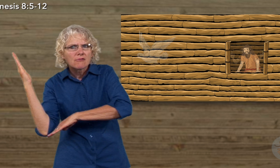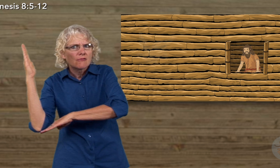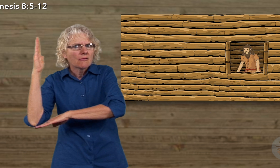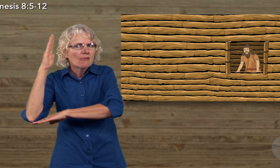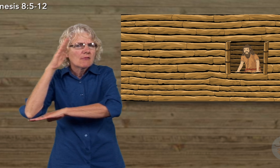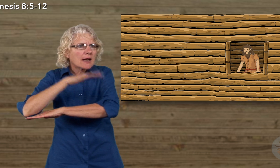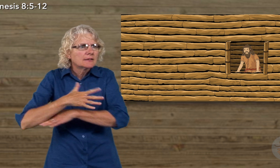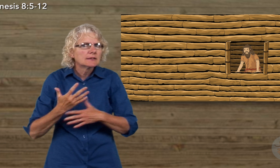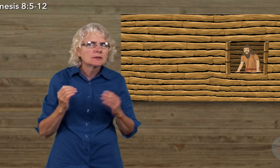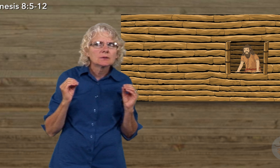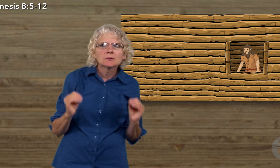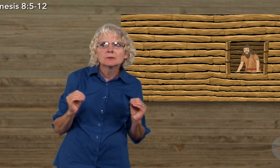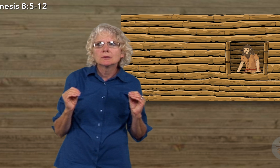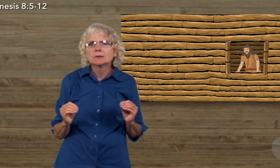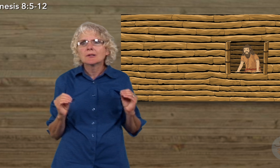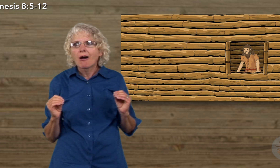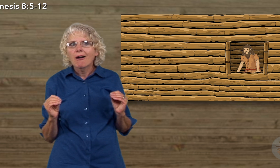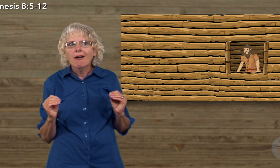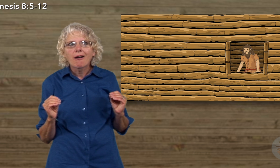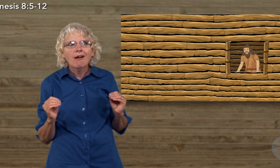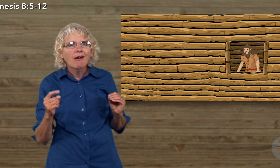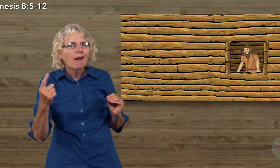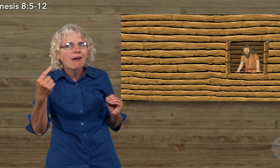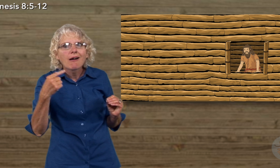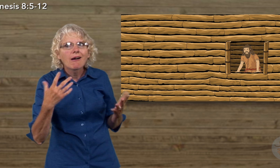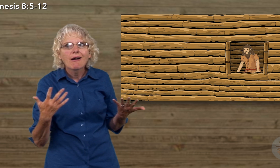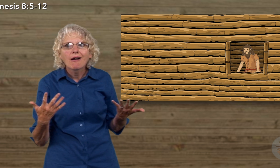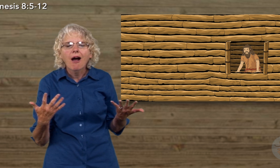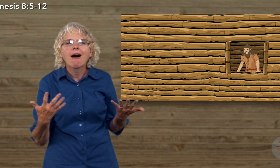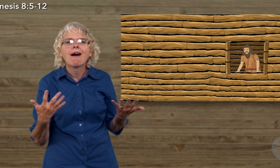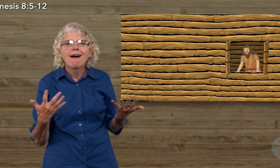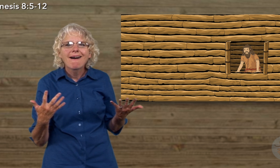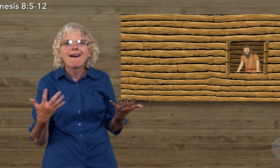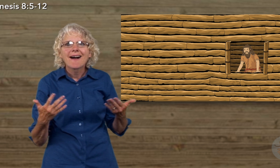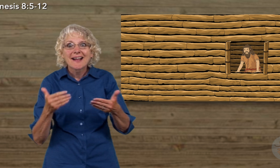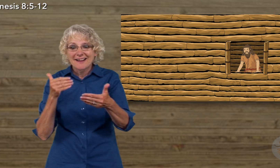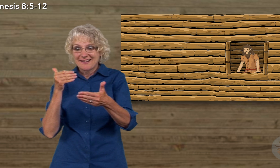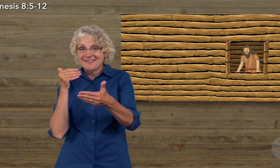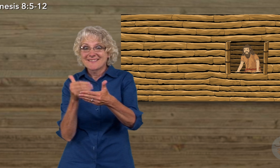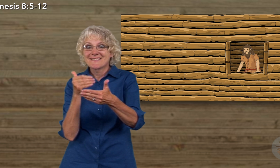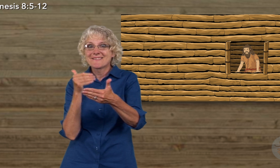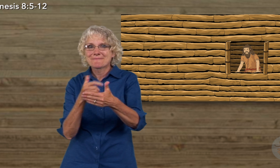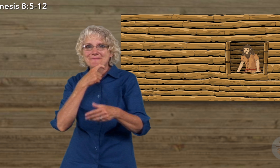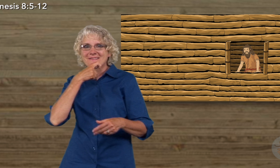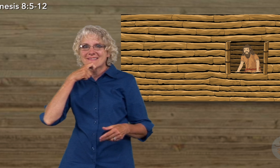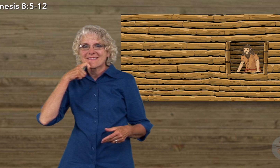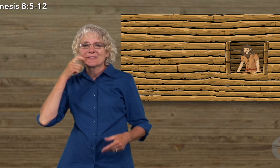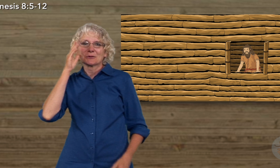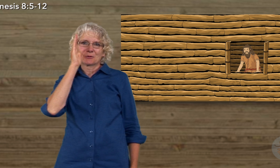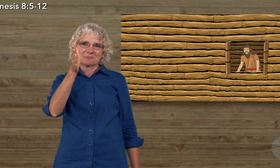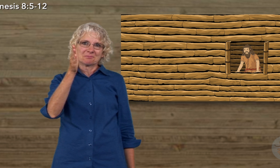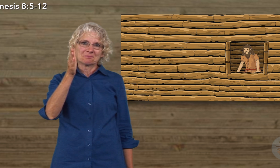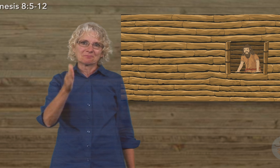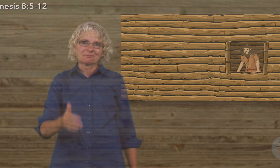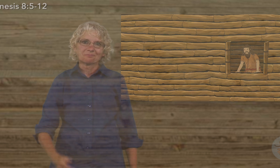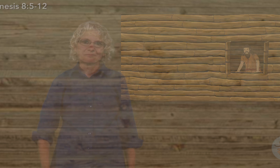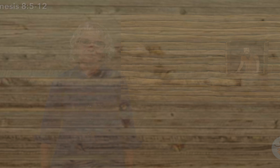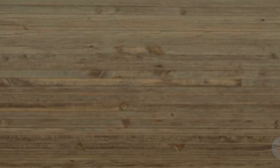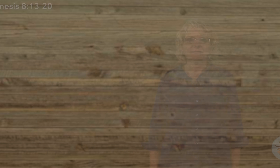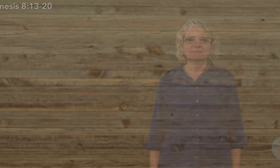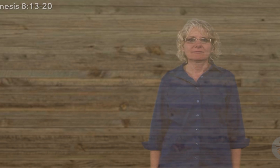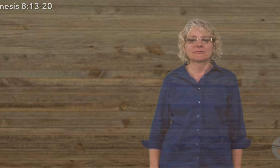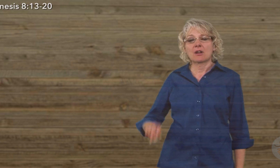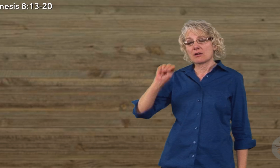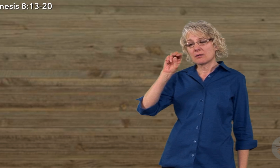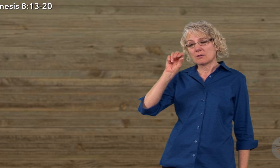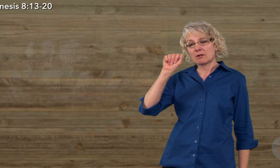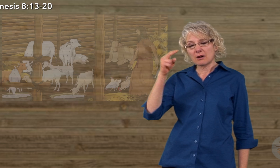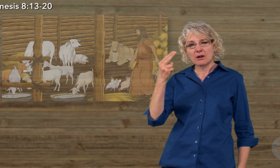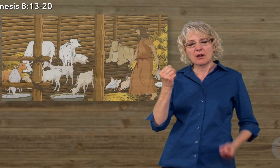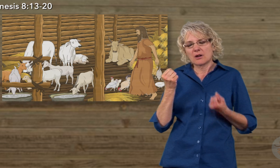And Noah waited seven more days and sent out the dove again, but this time she did not return to him.